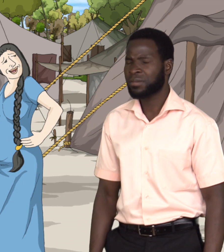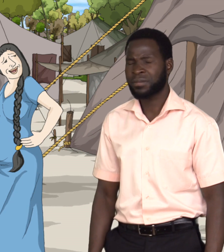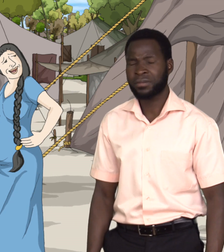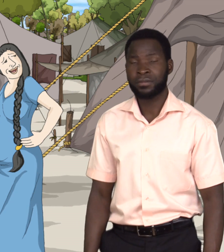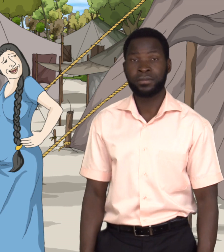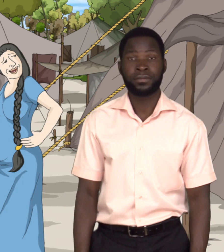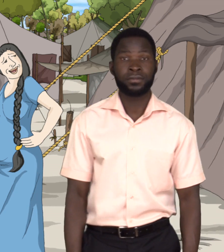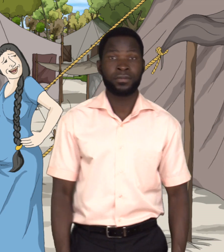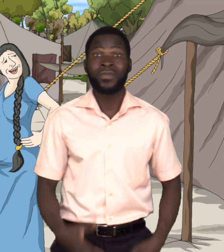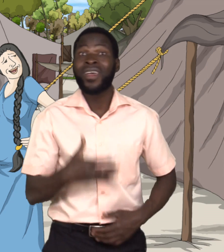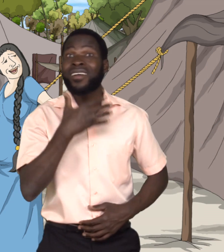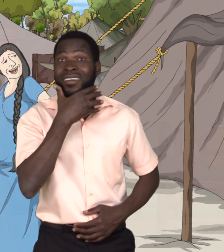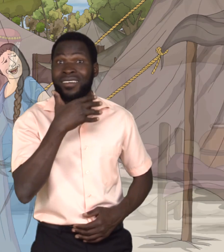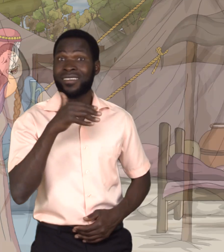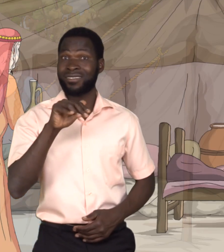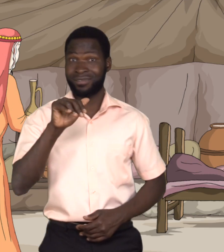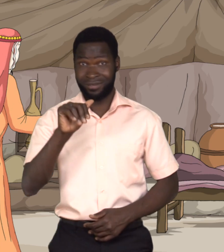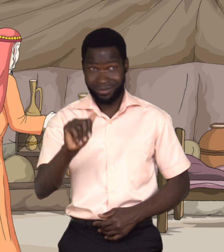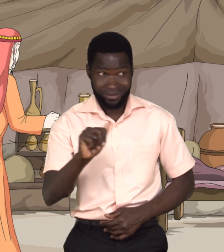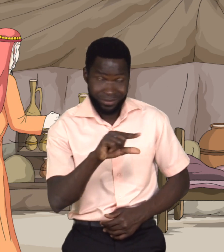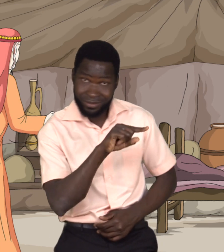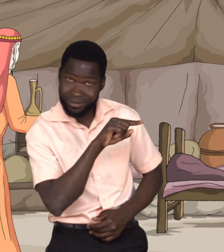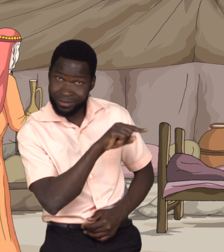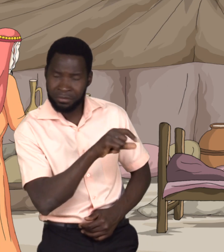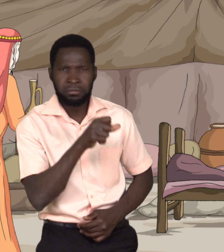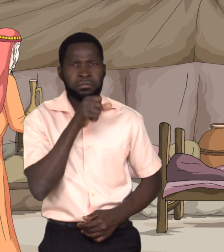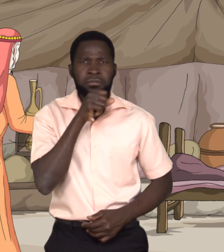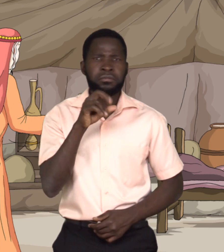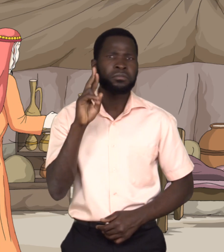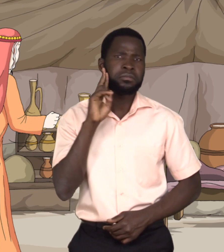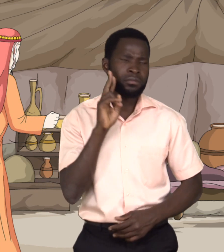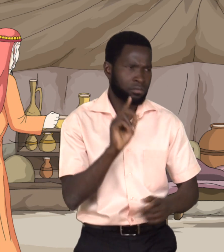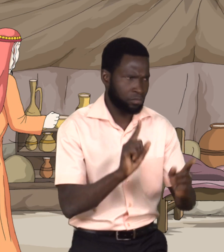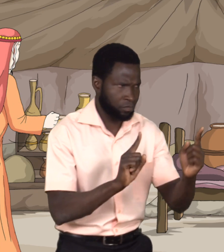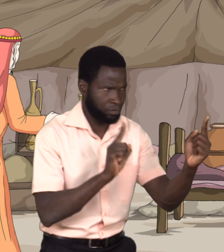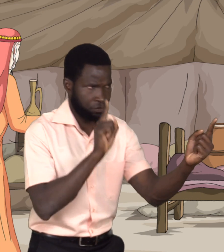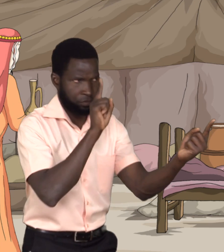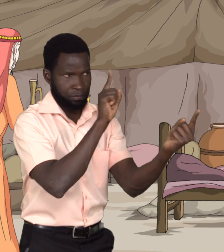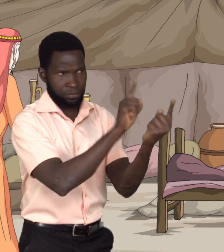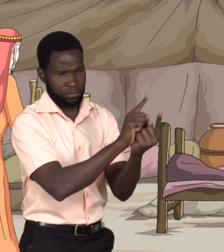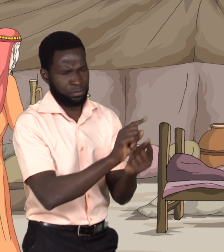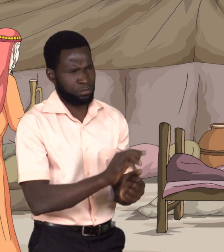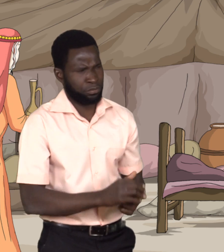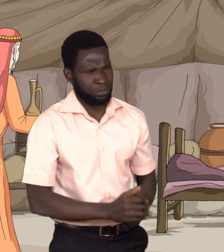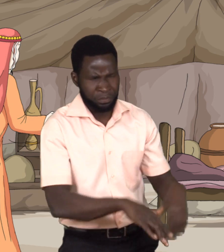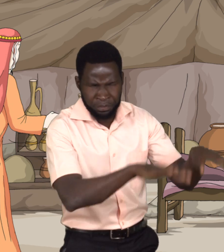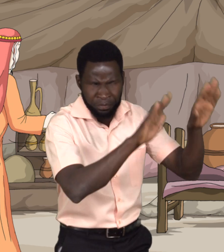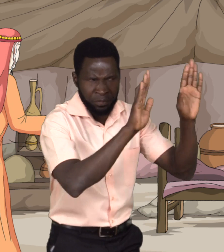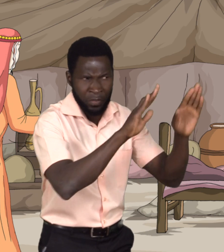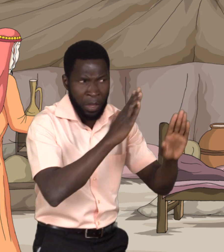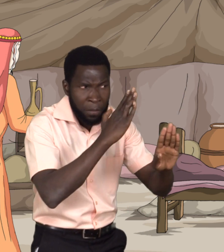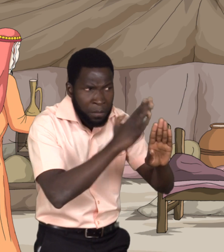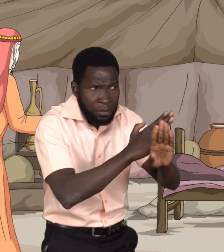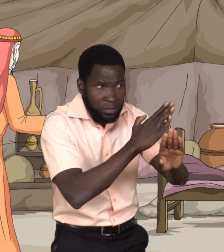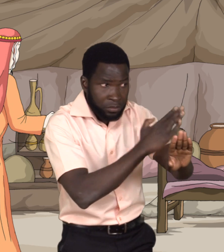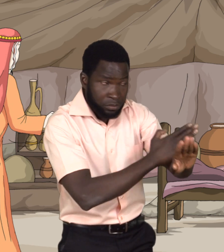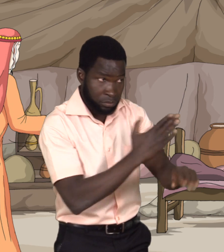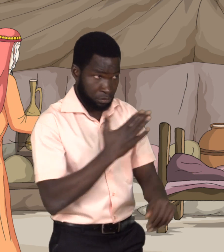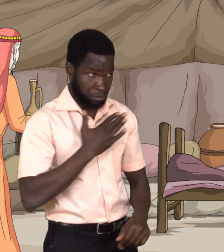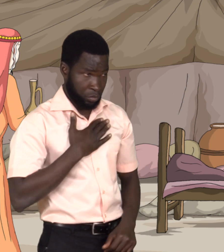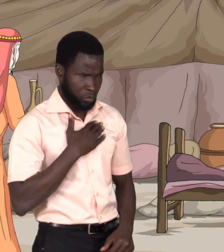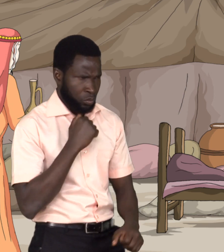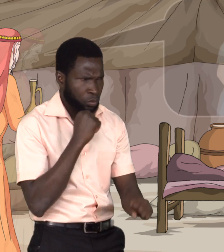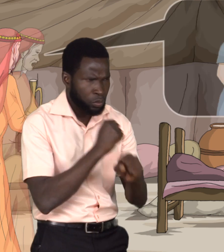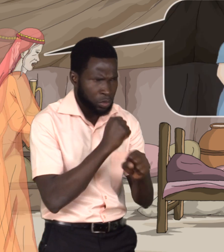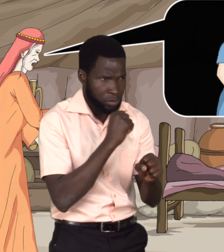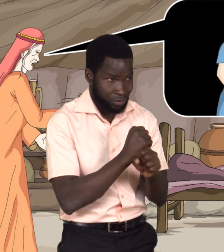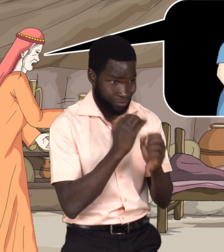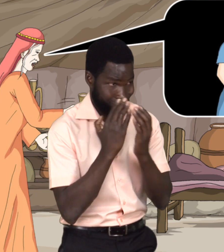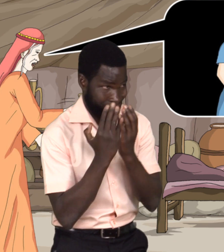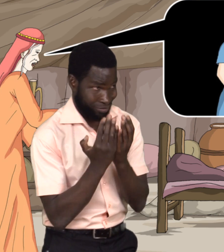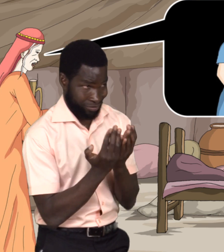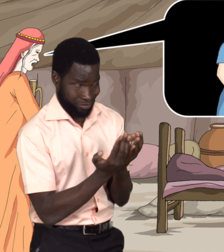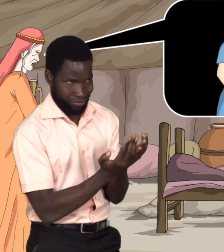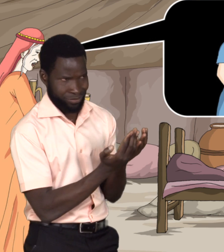Then Sarai said to Abram, “May the wrong done to me be upon you!